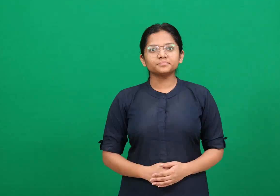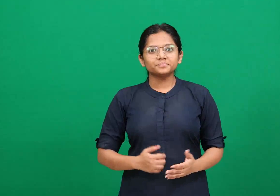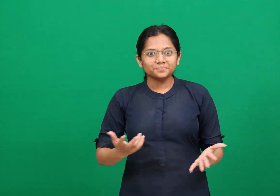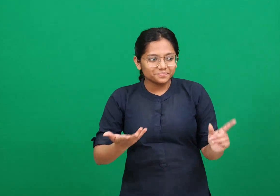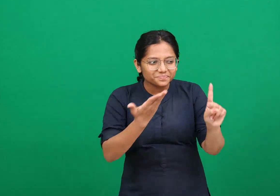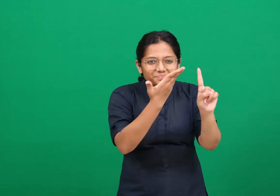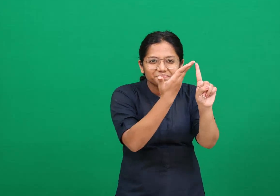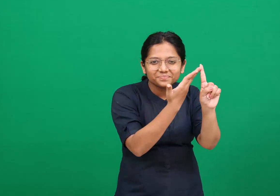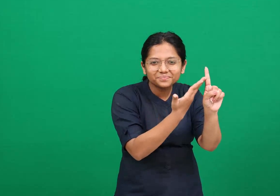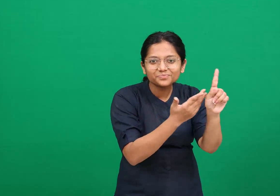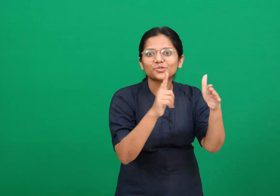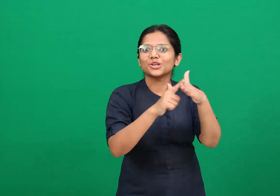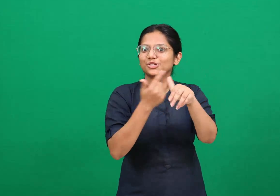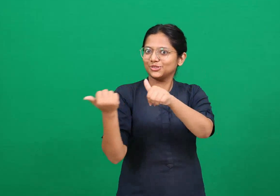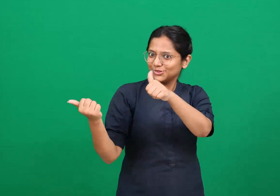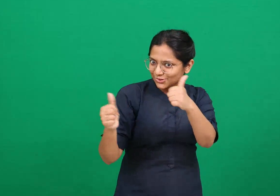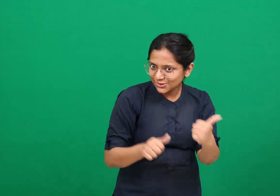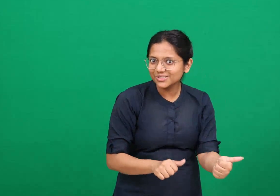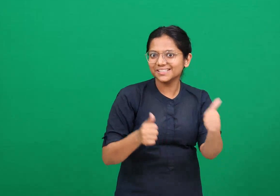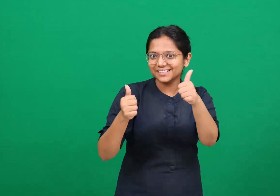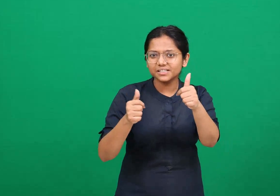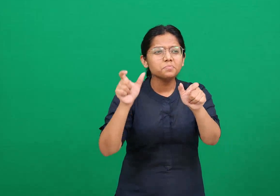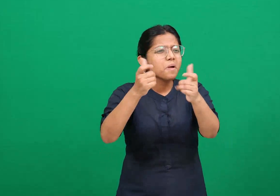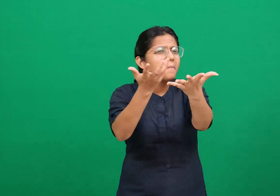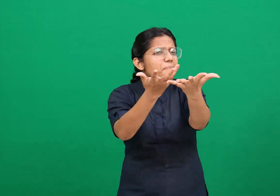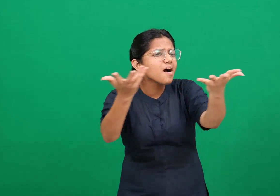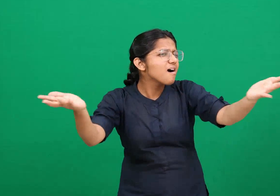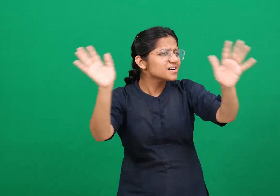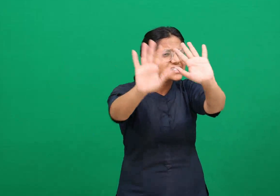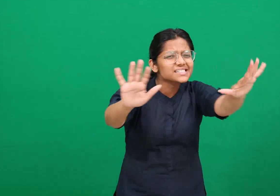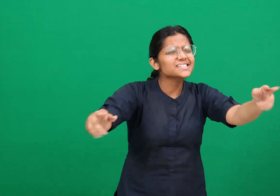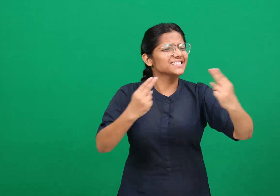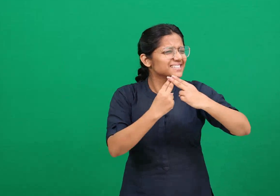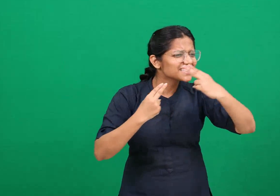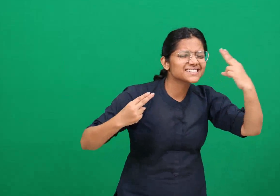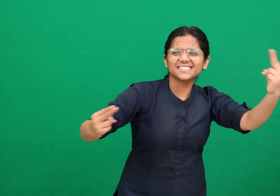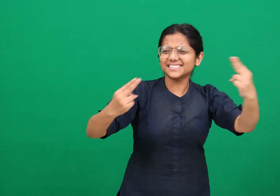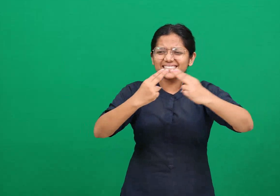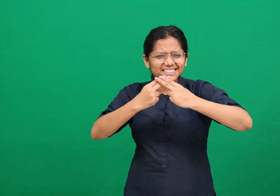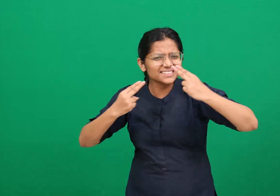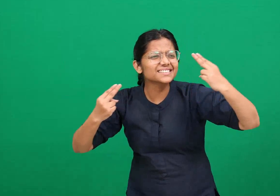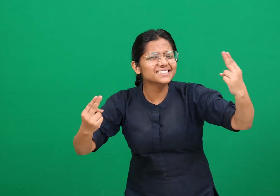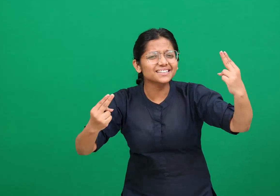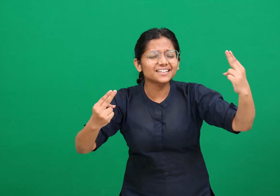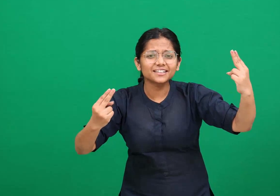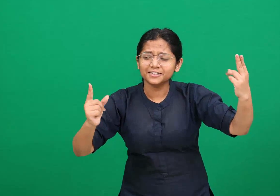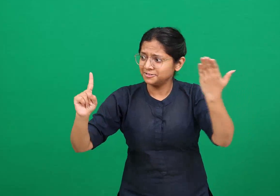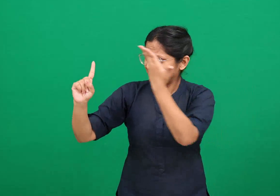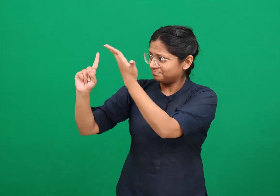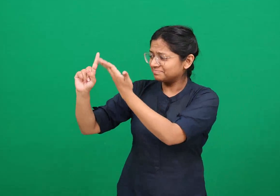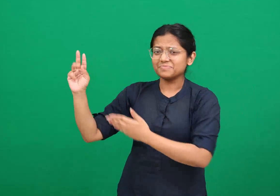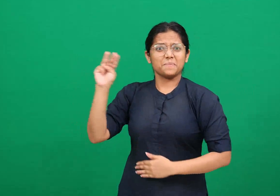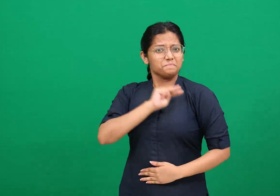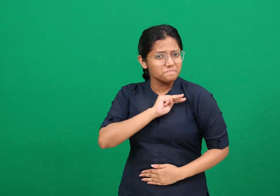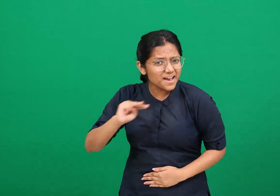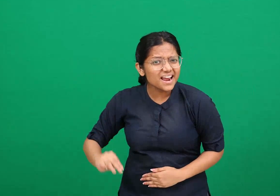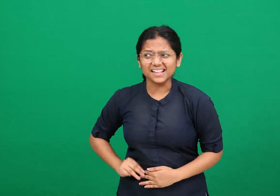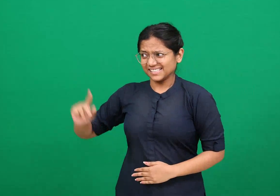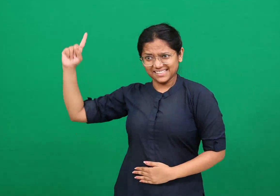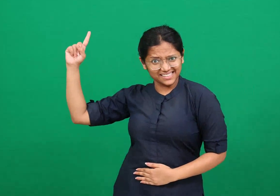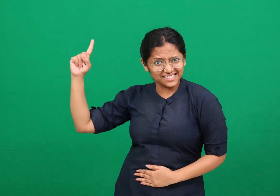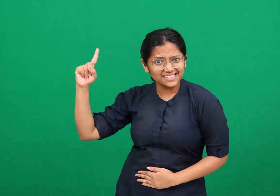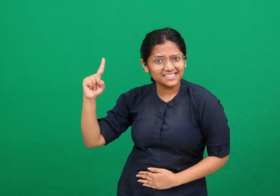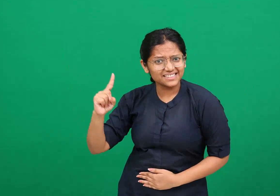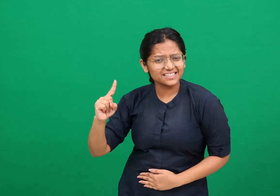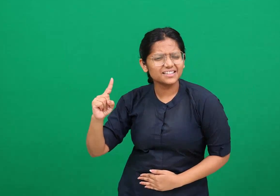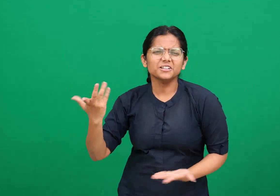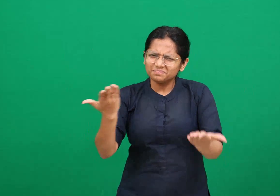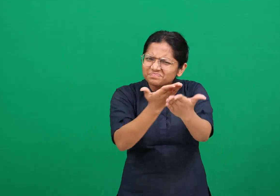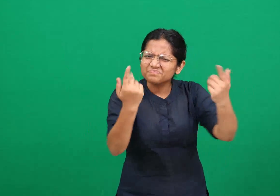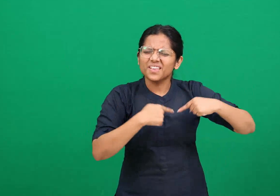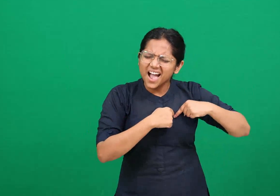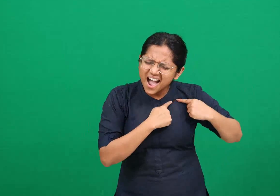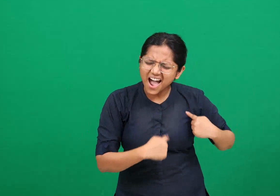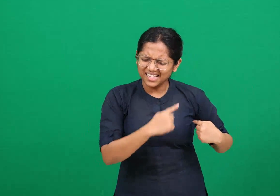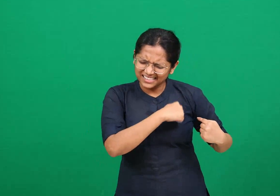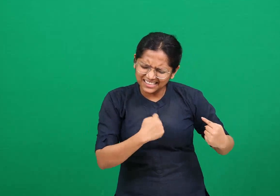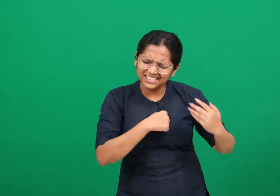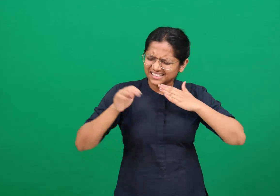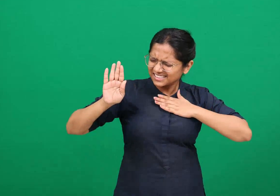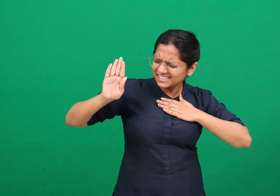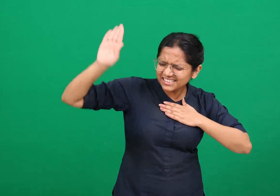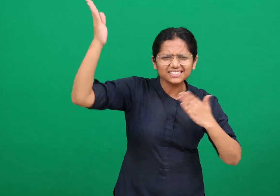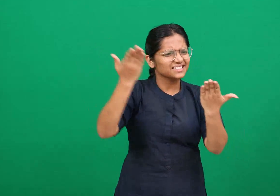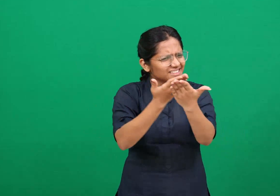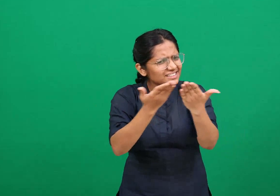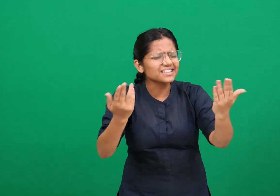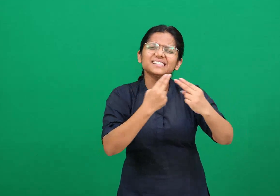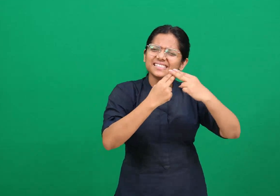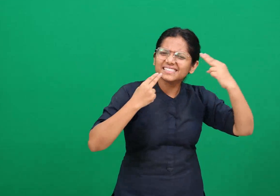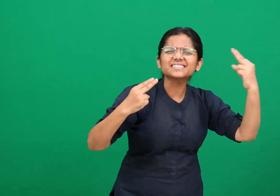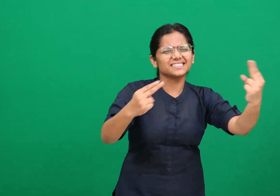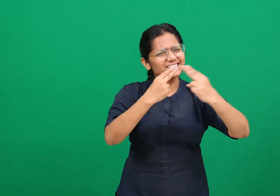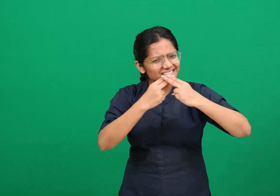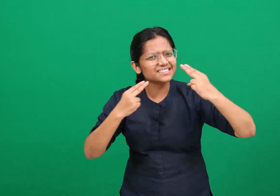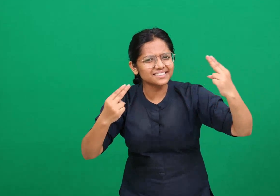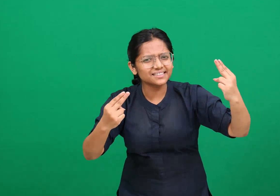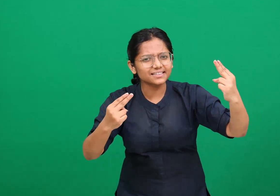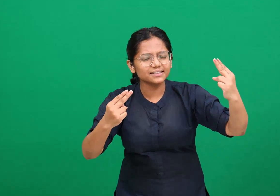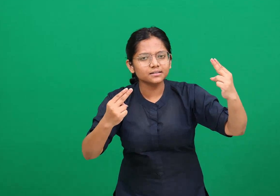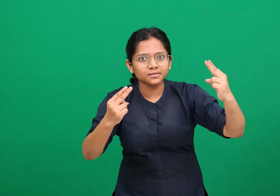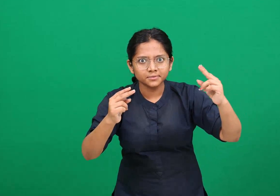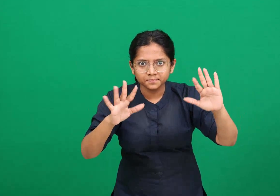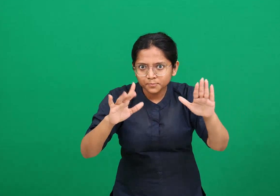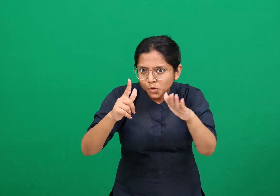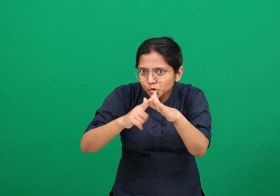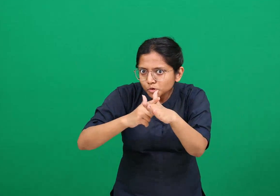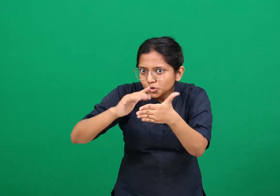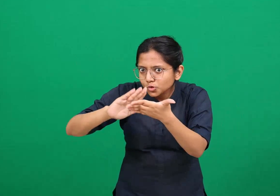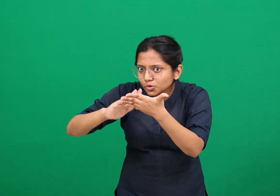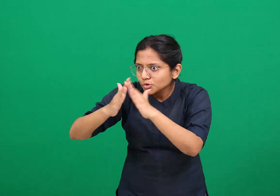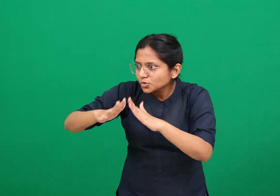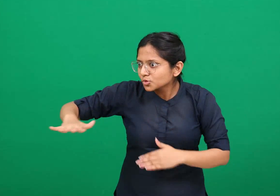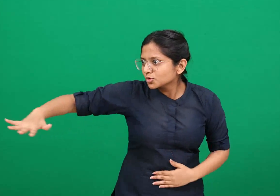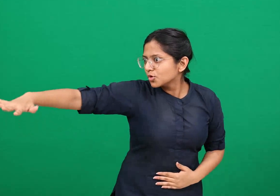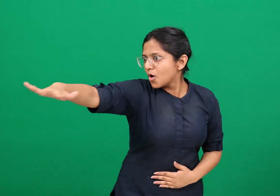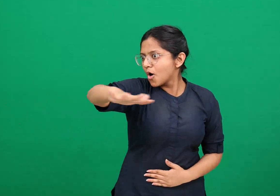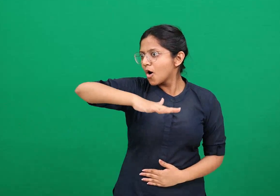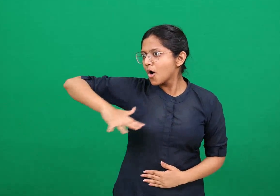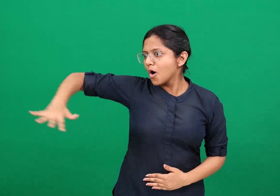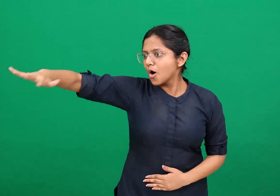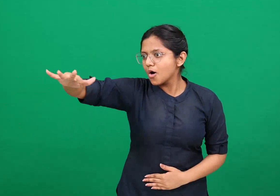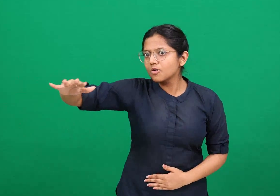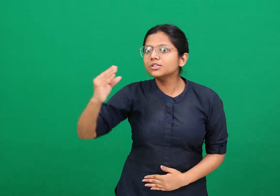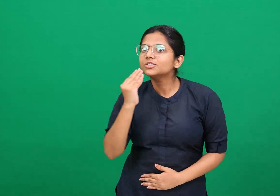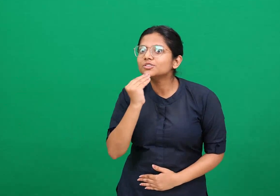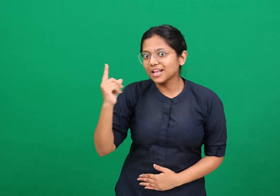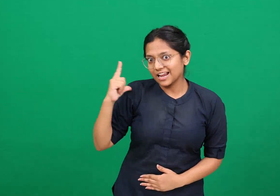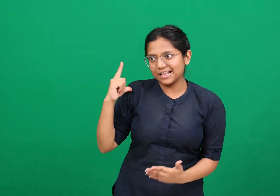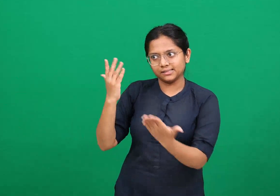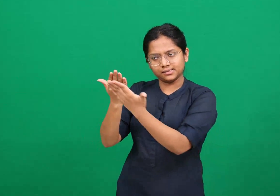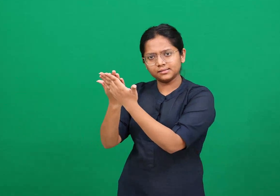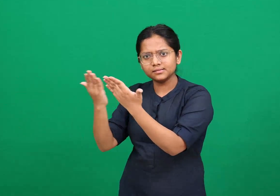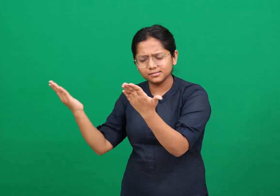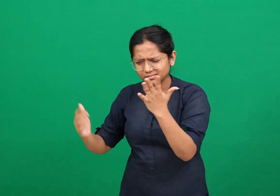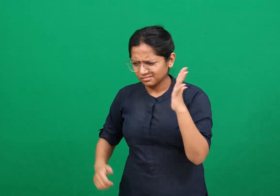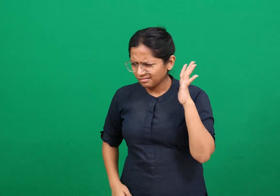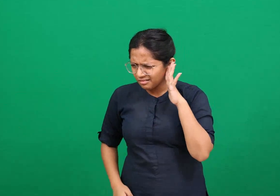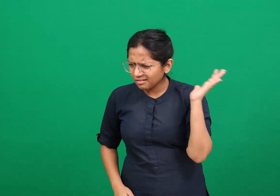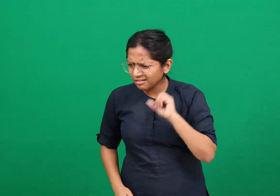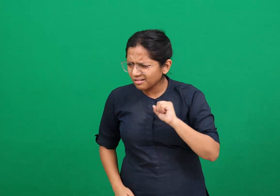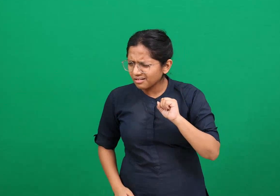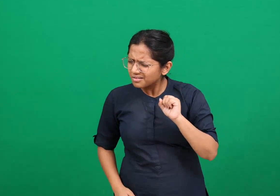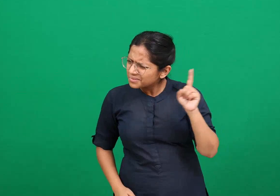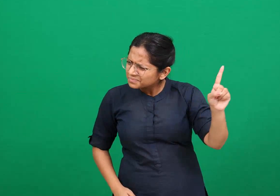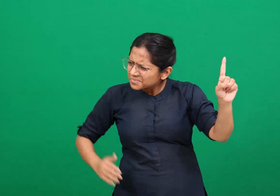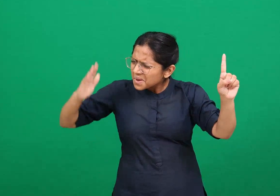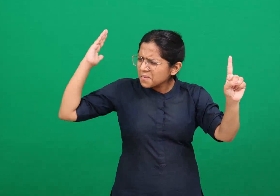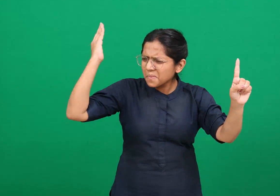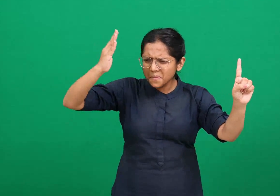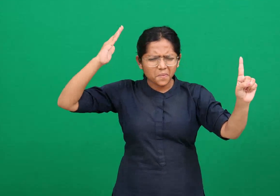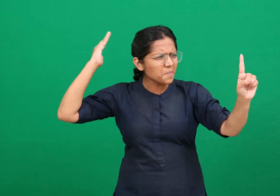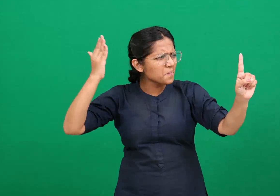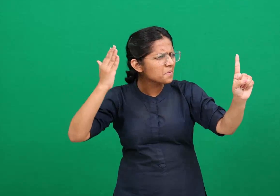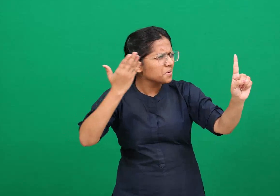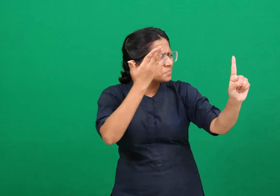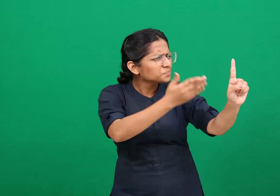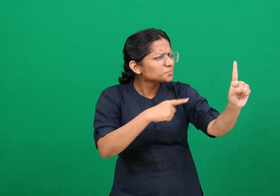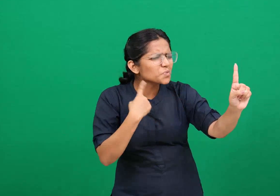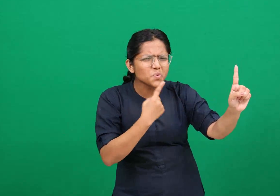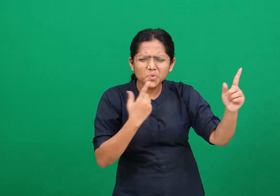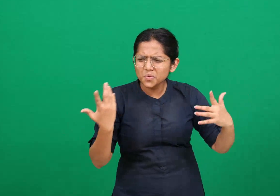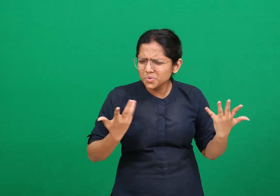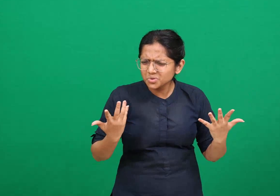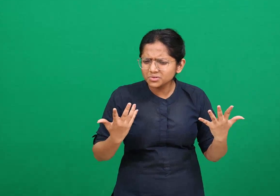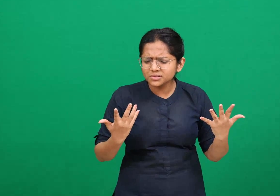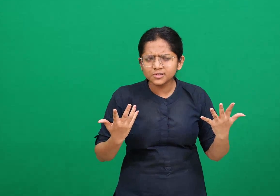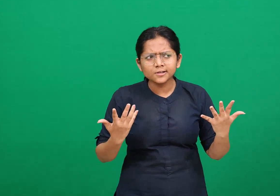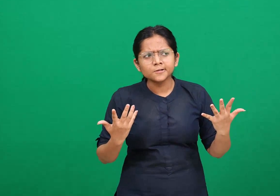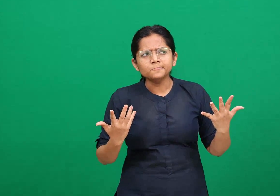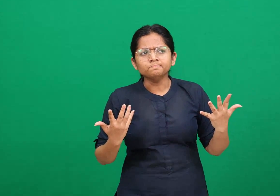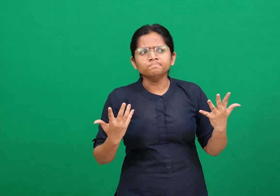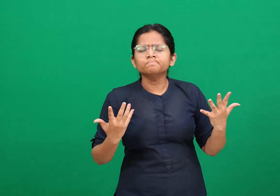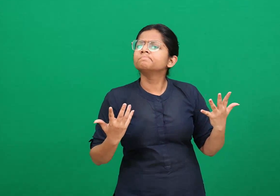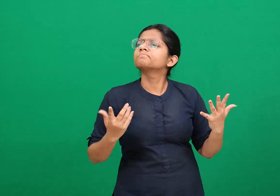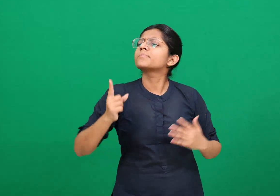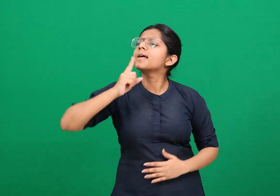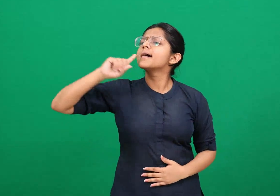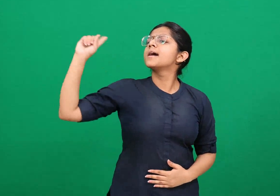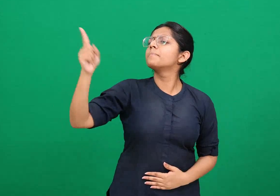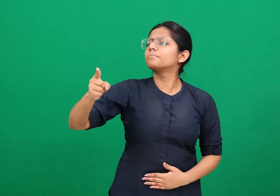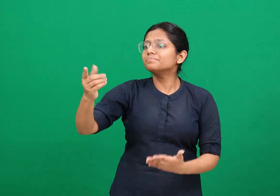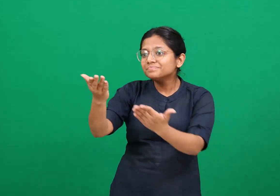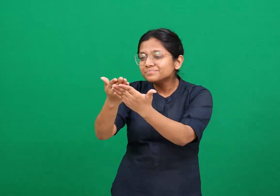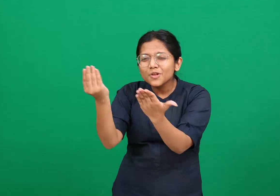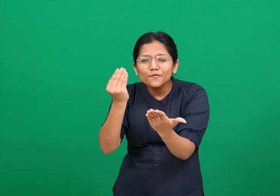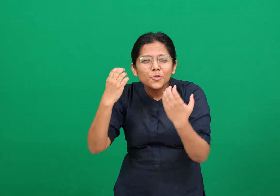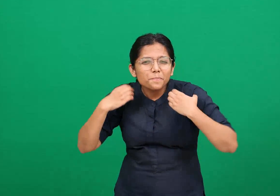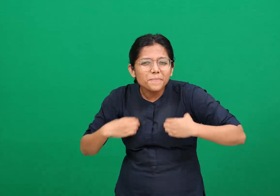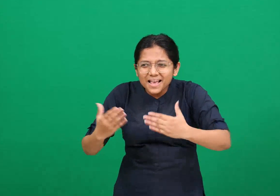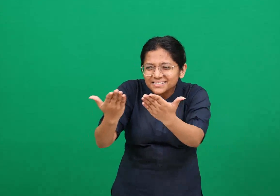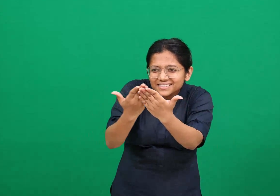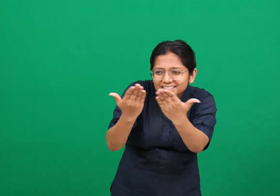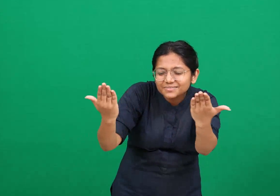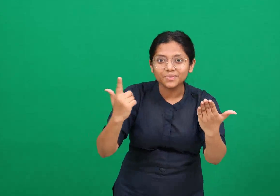And this was John's testimony when the Jews of Jerusalem sent priests and Levites to ask him, "Who are you?"